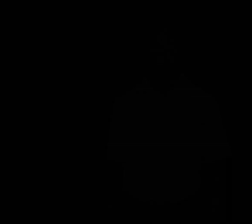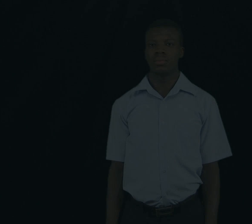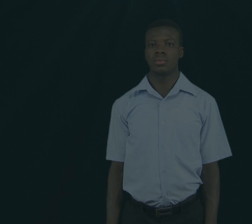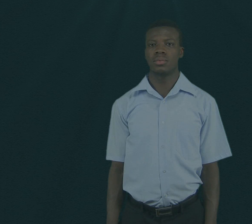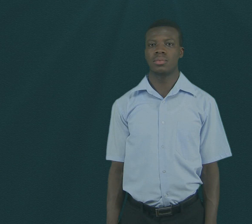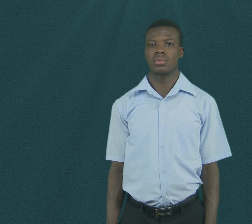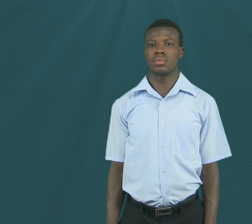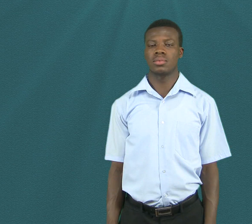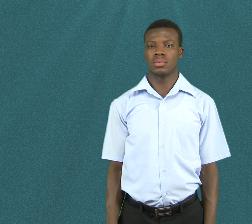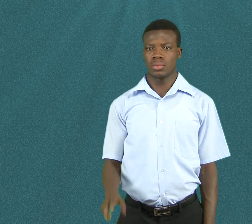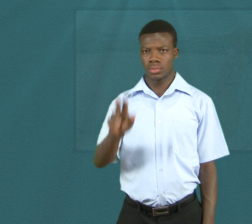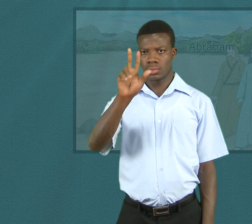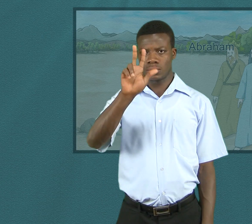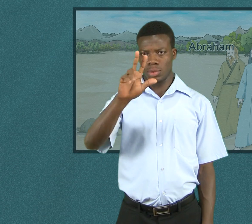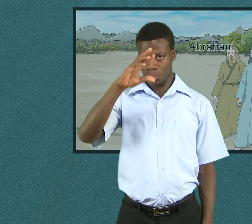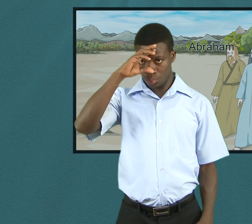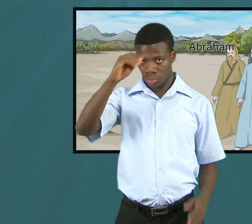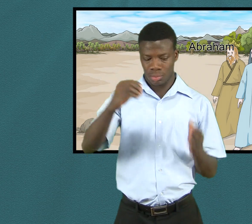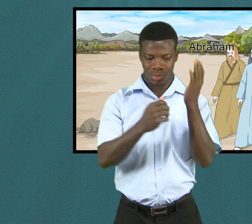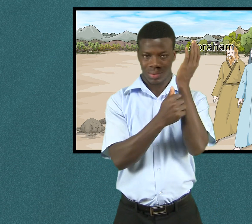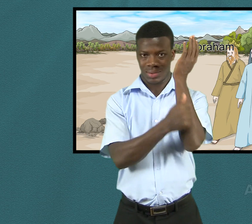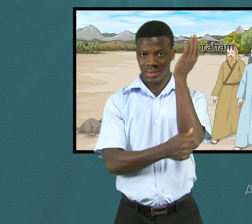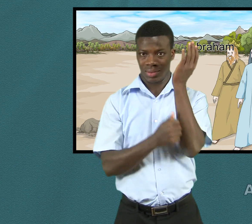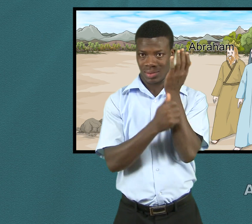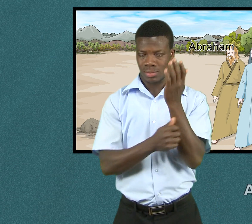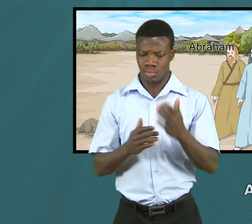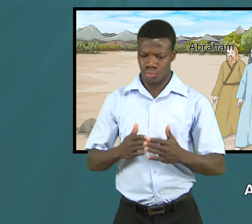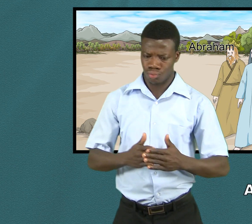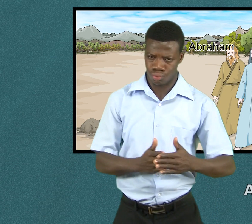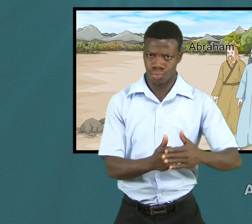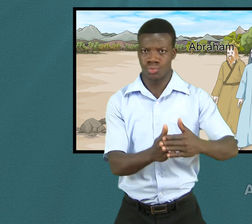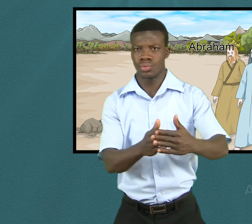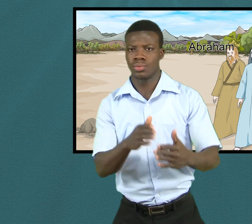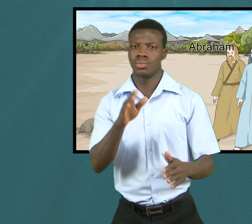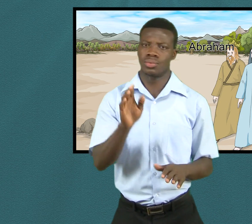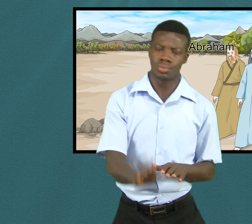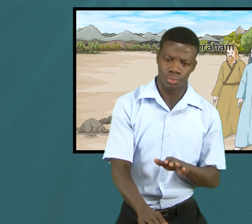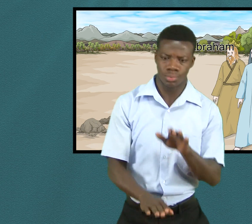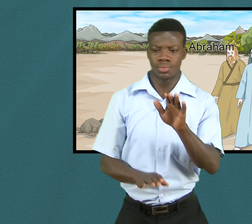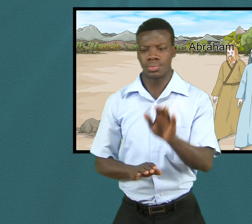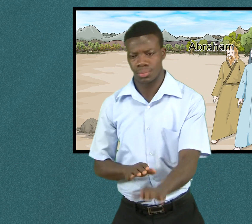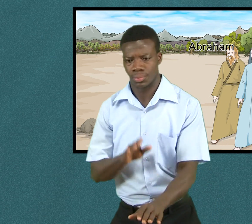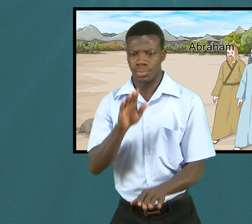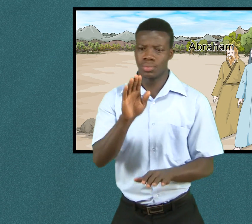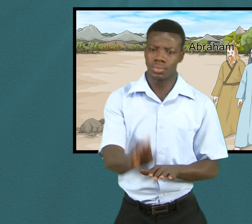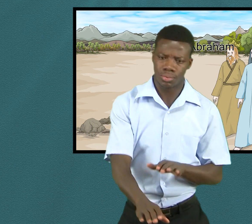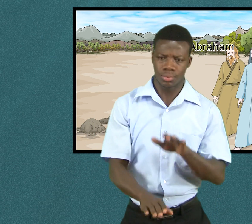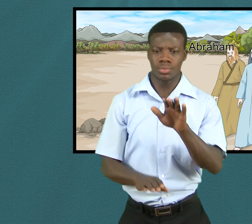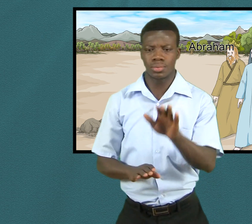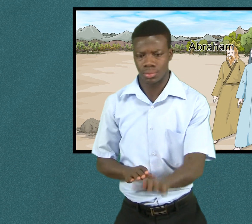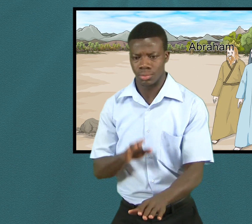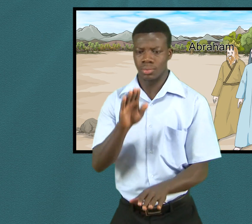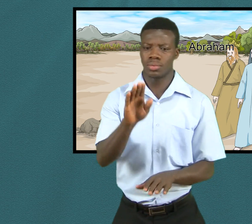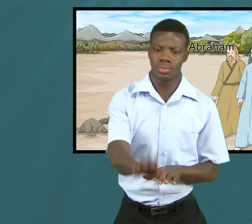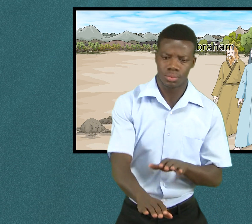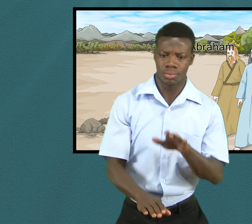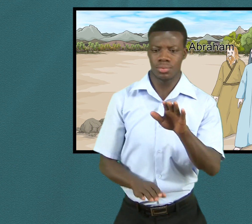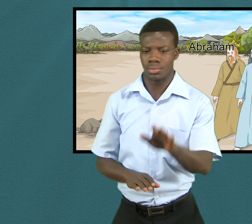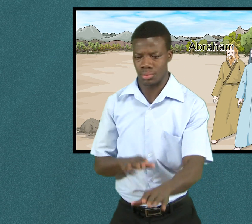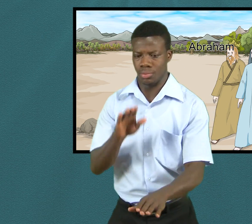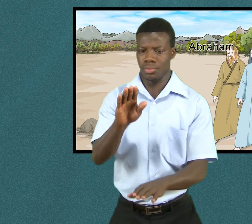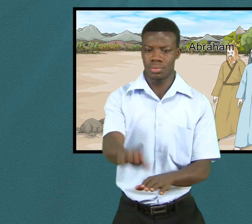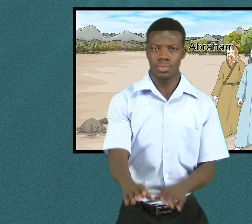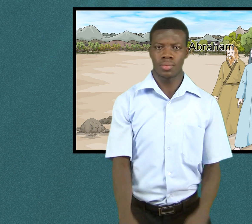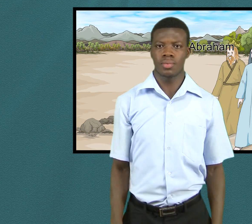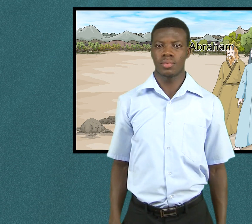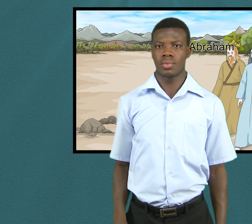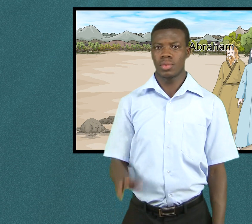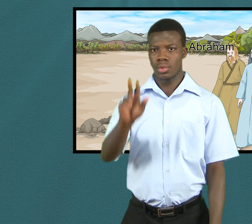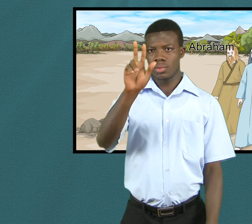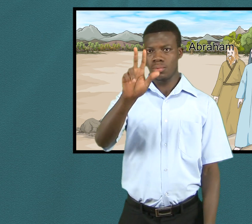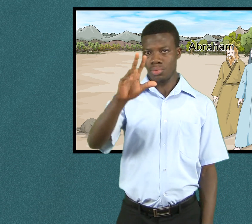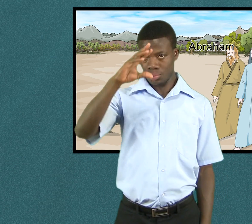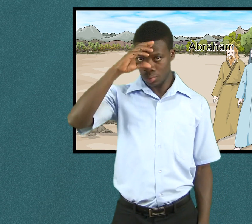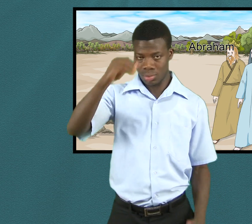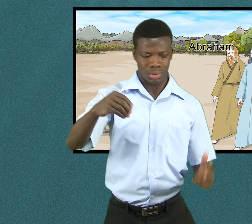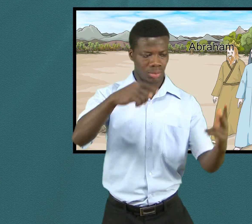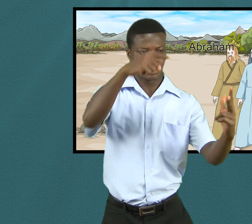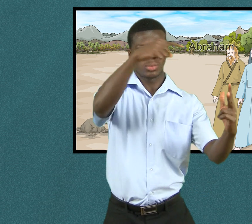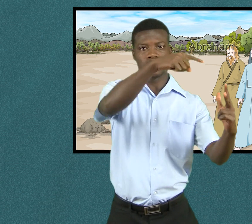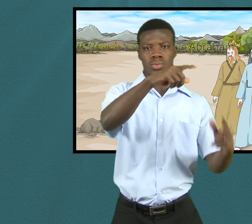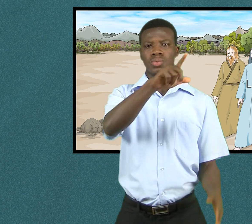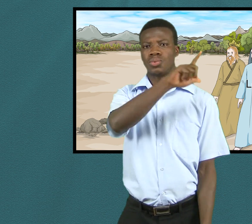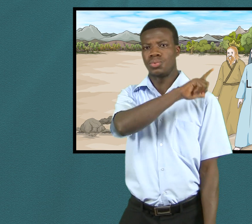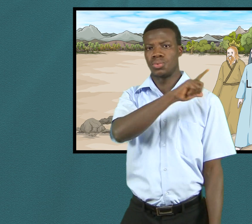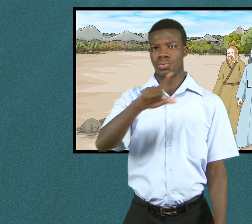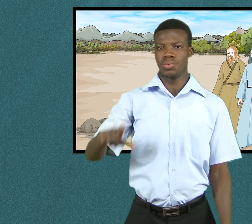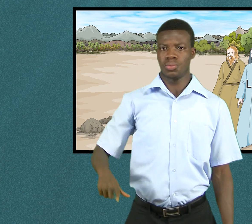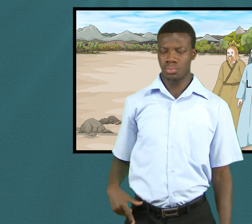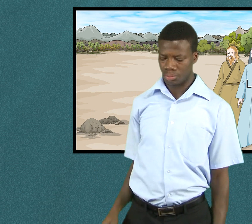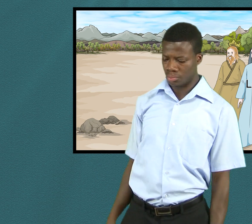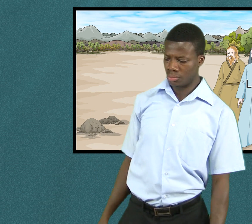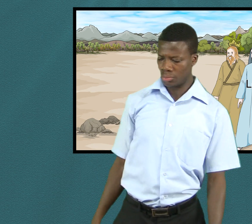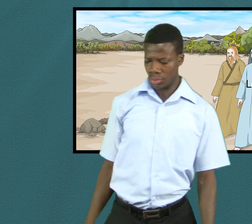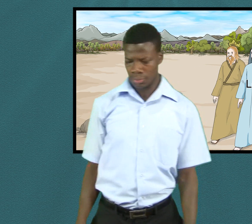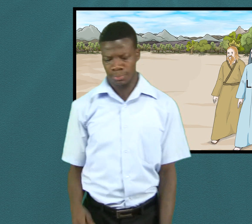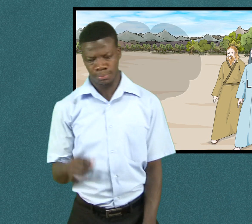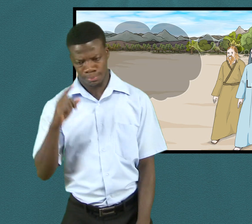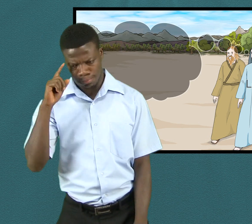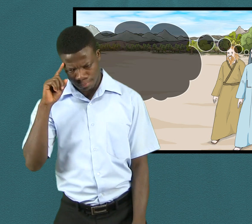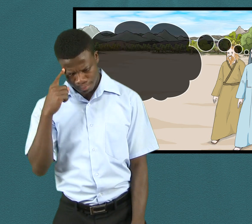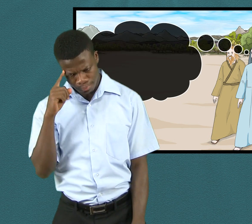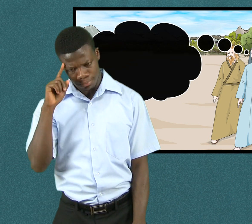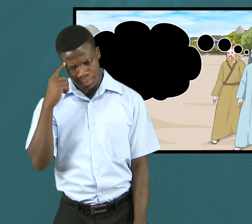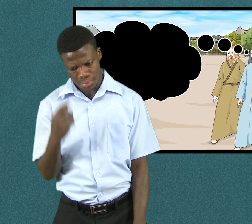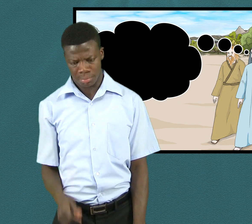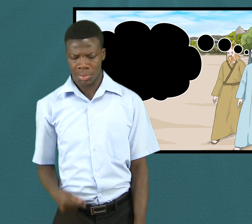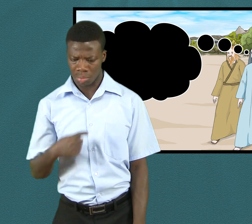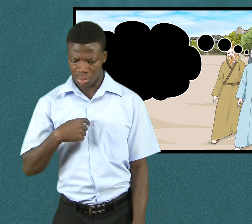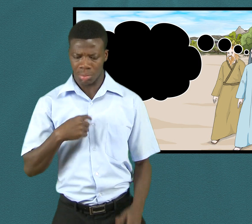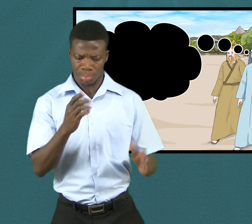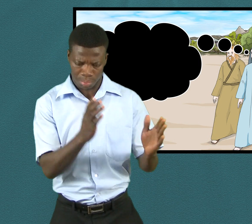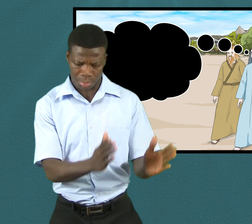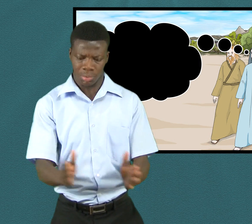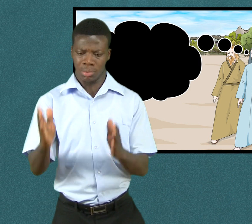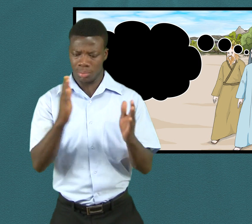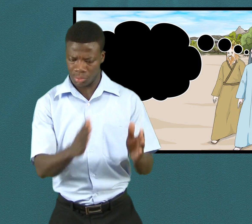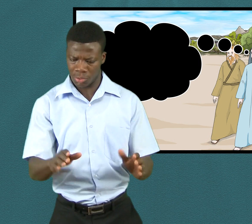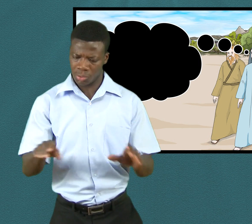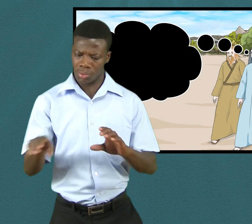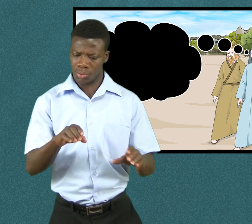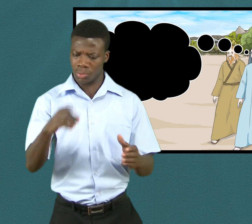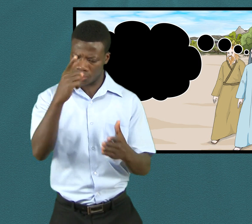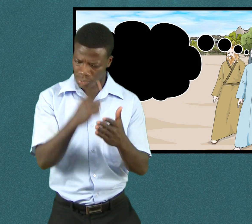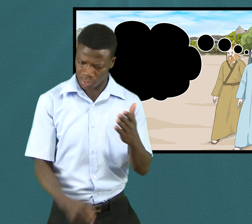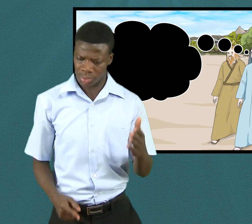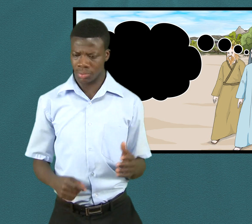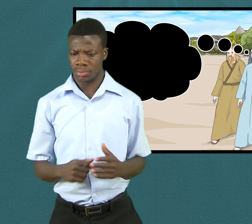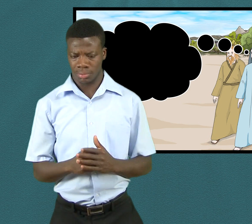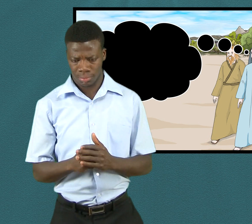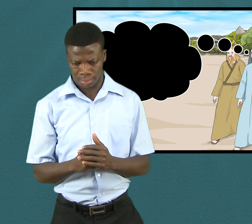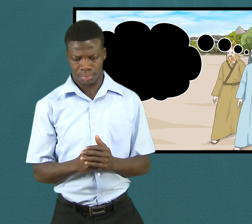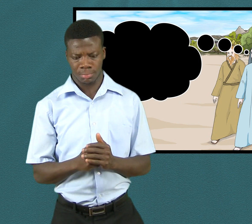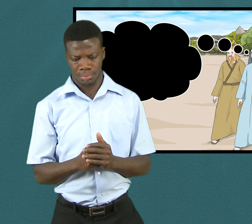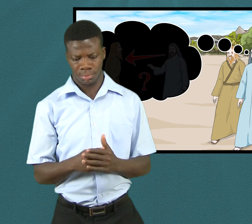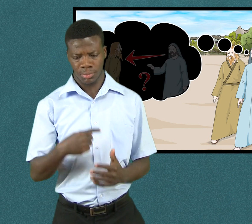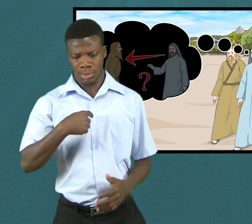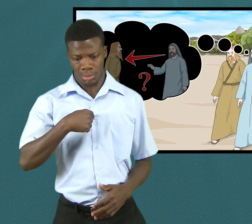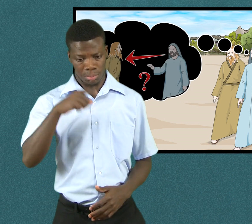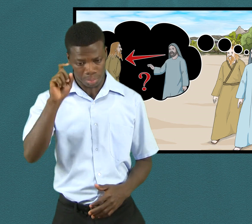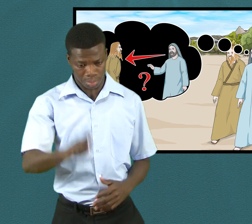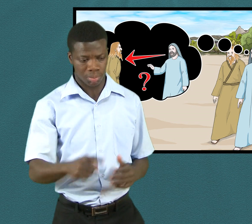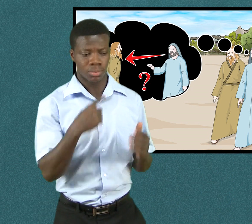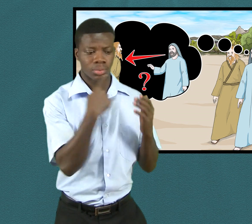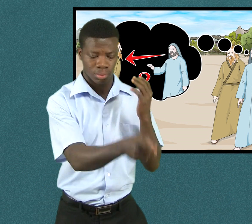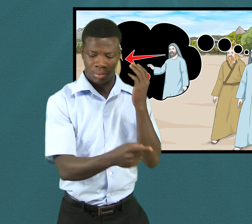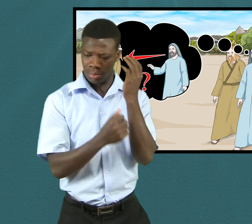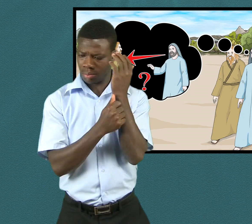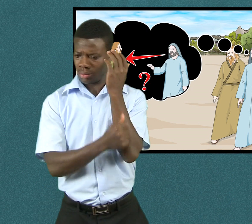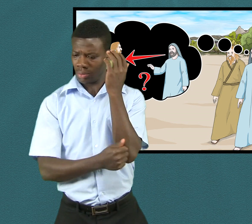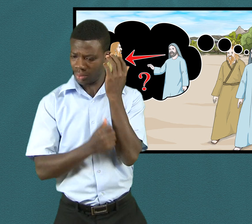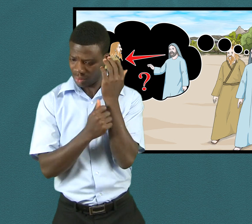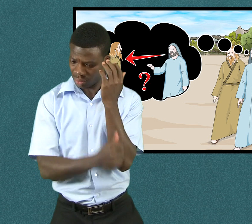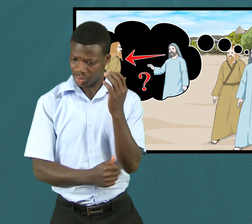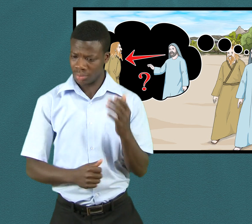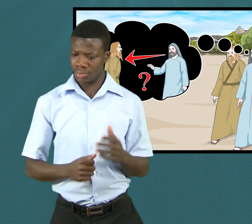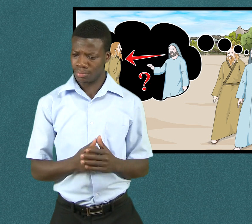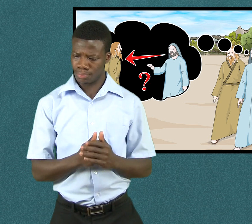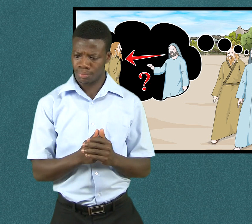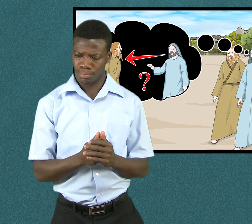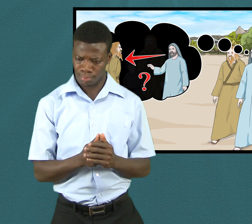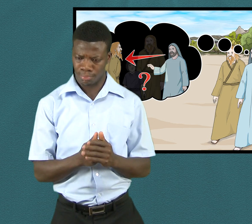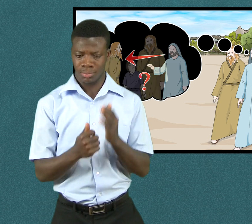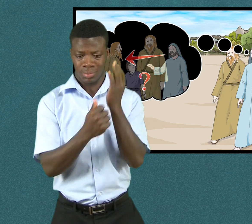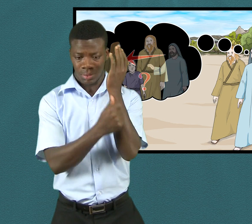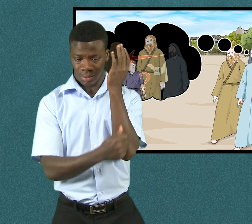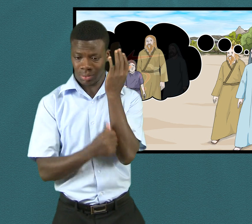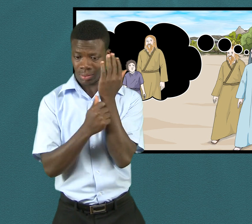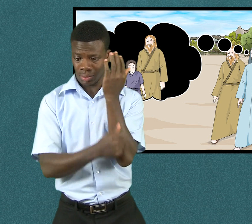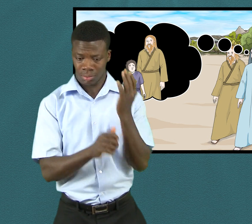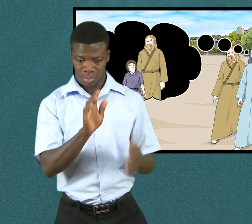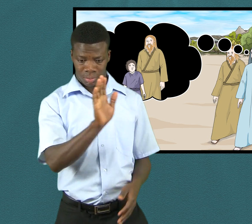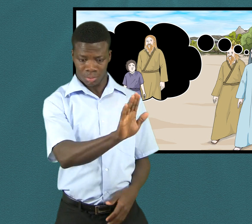When the men got up to leave, they looked out over Sodom, and Abraham walked along with them to see them off. And the LORD said, “Shall I hide from Abraham what I am about to do?